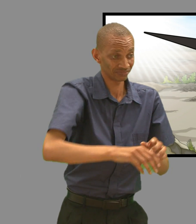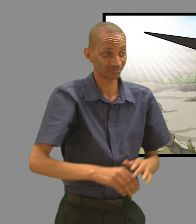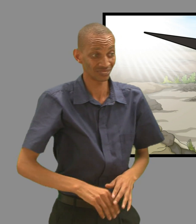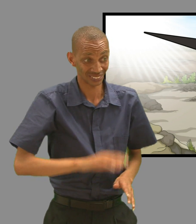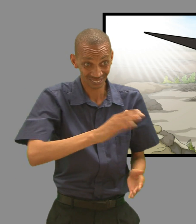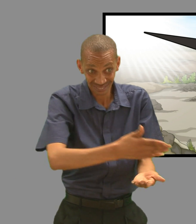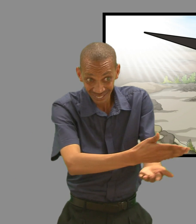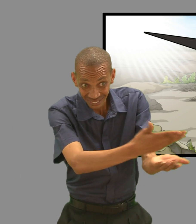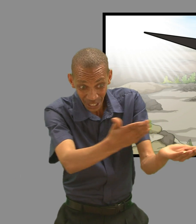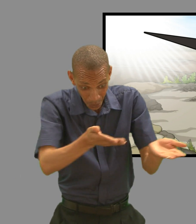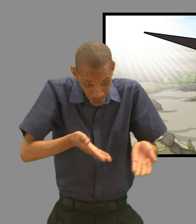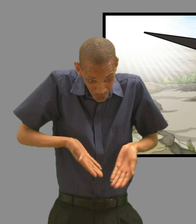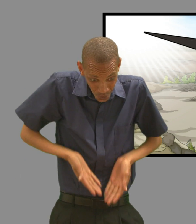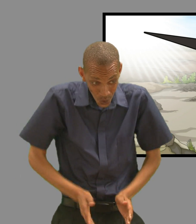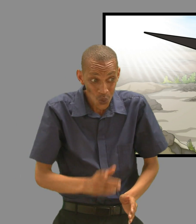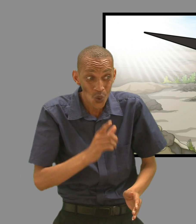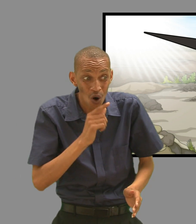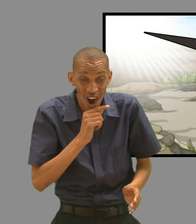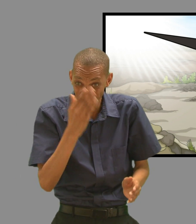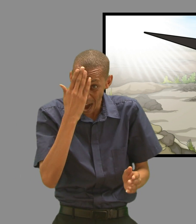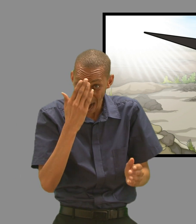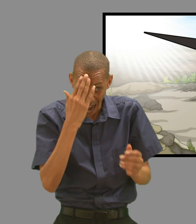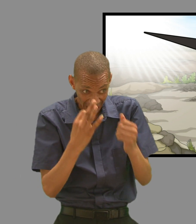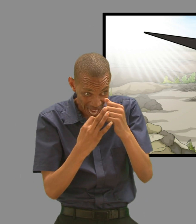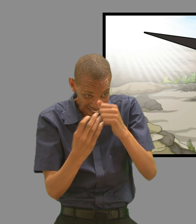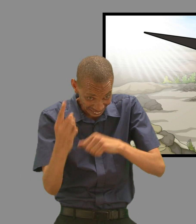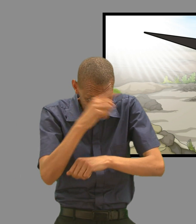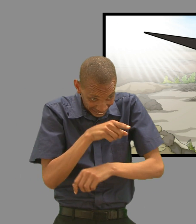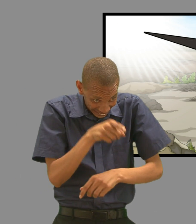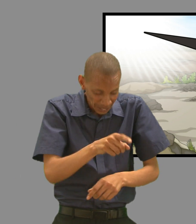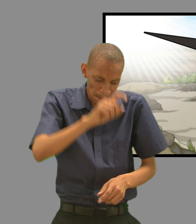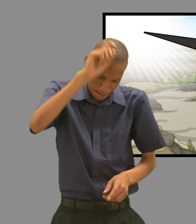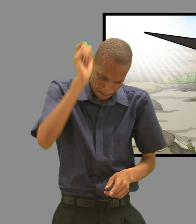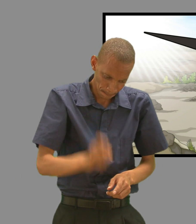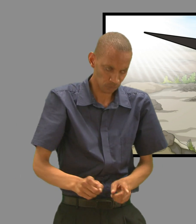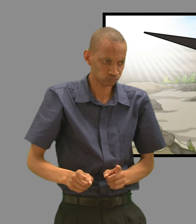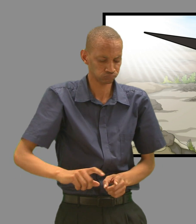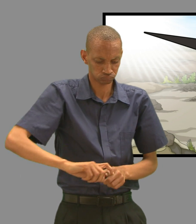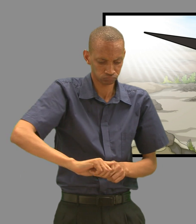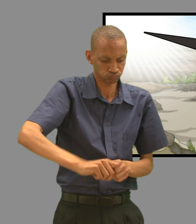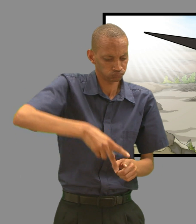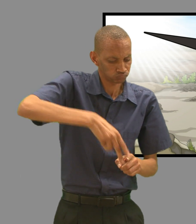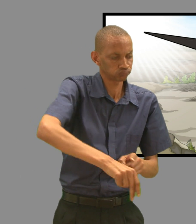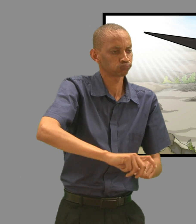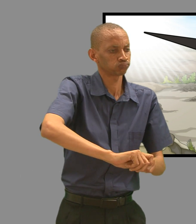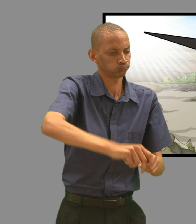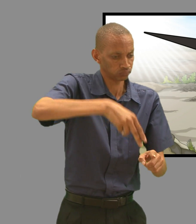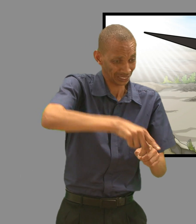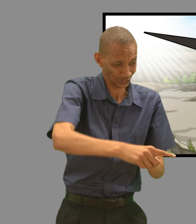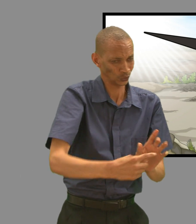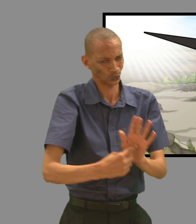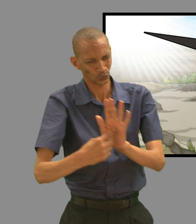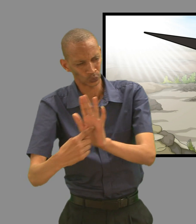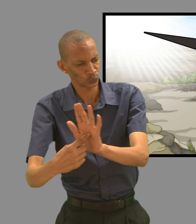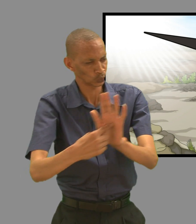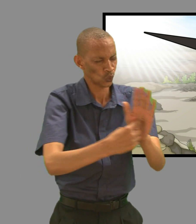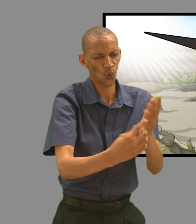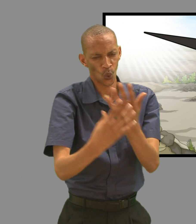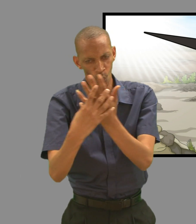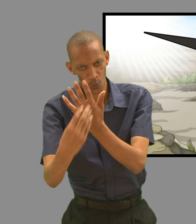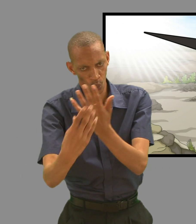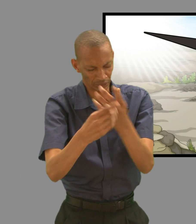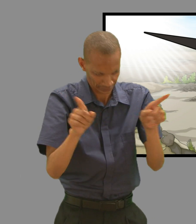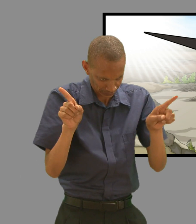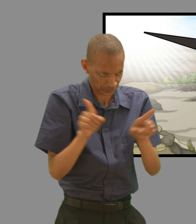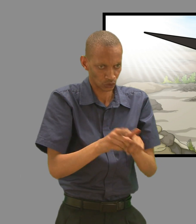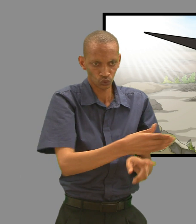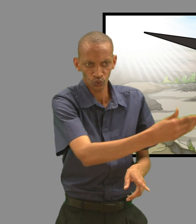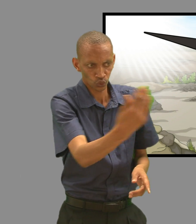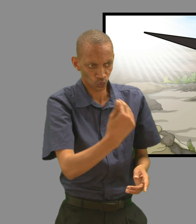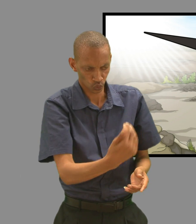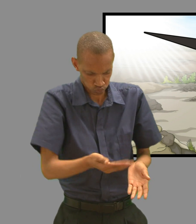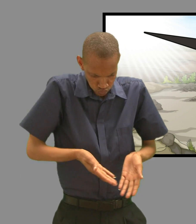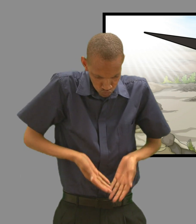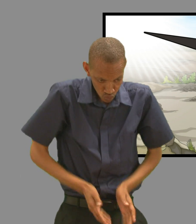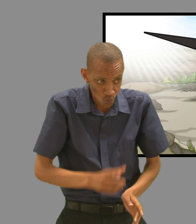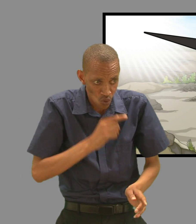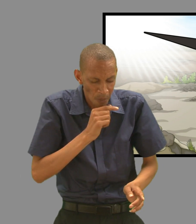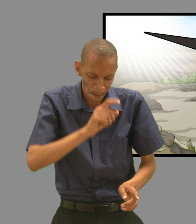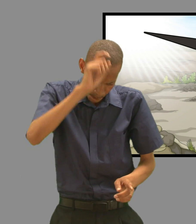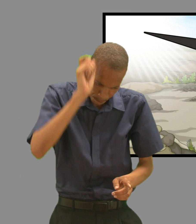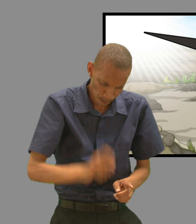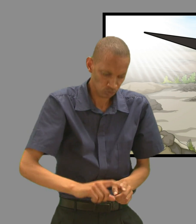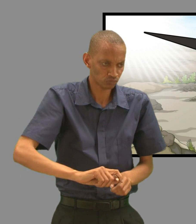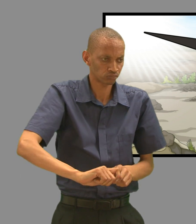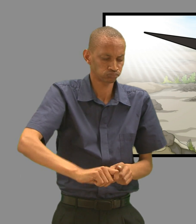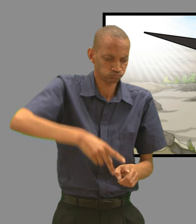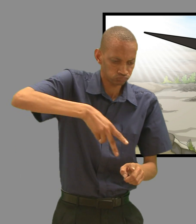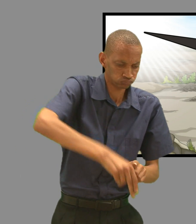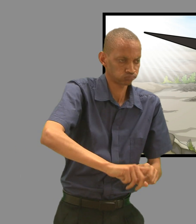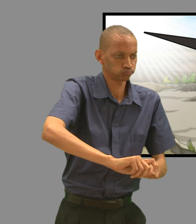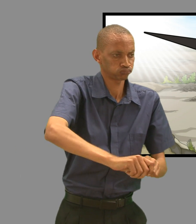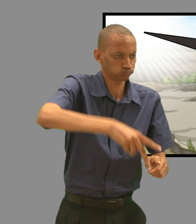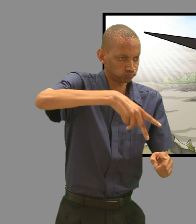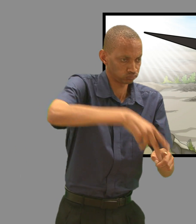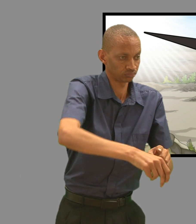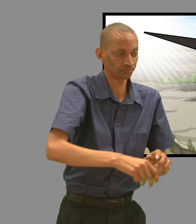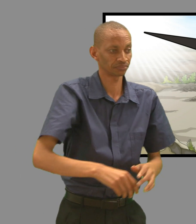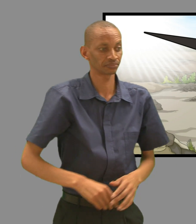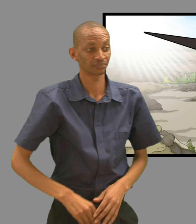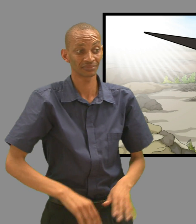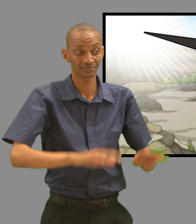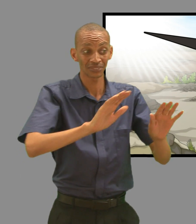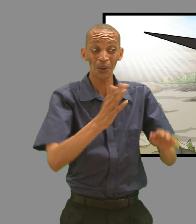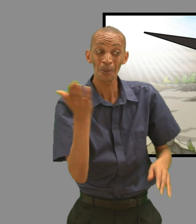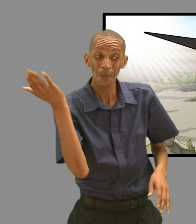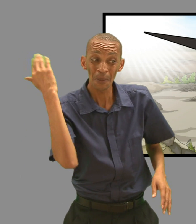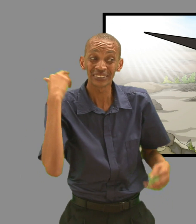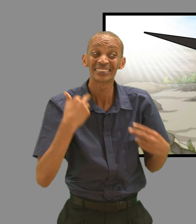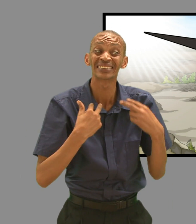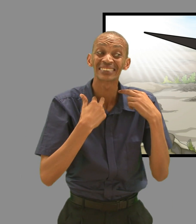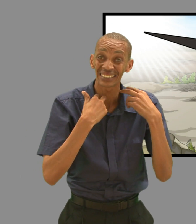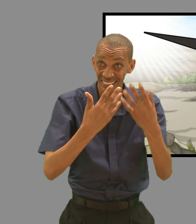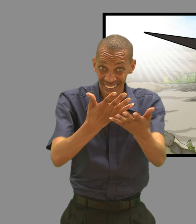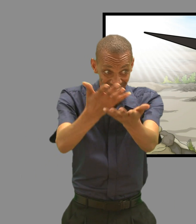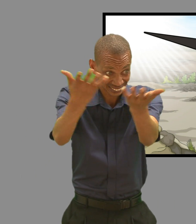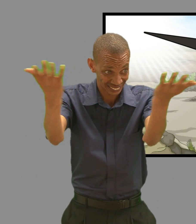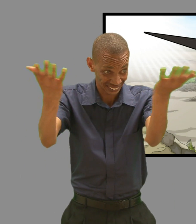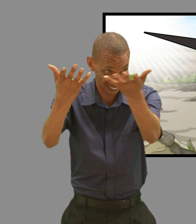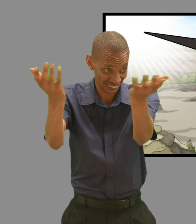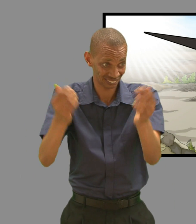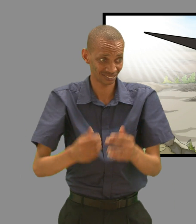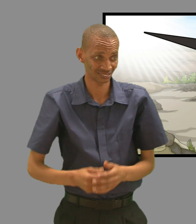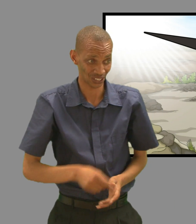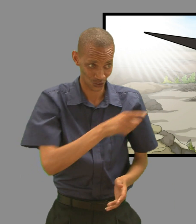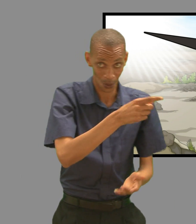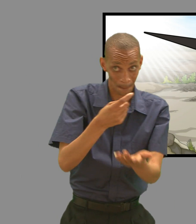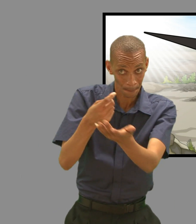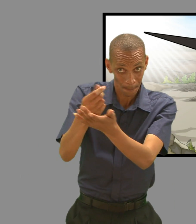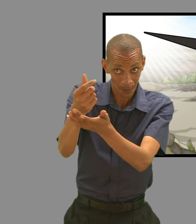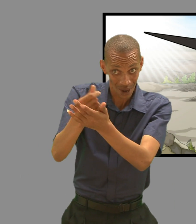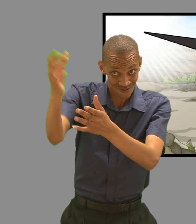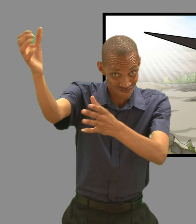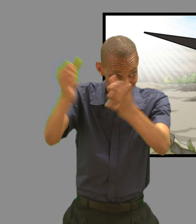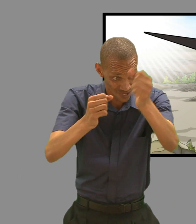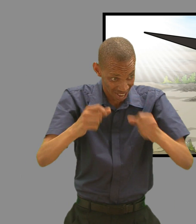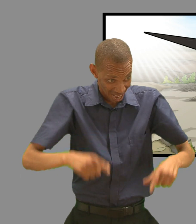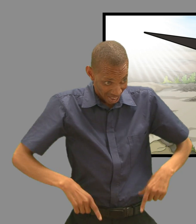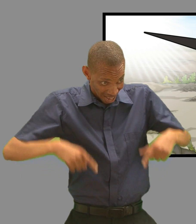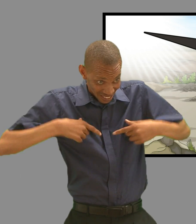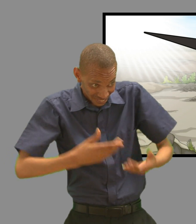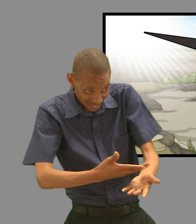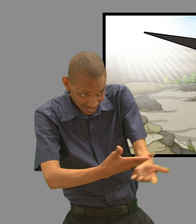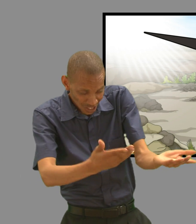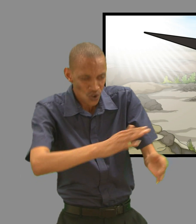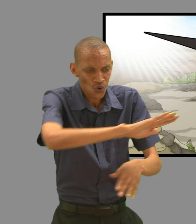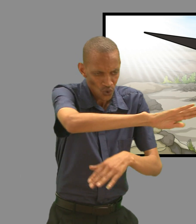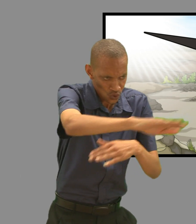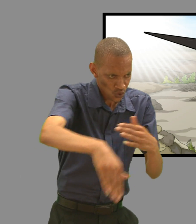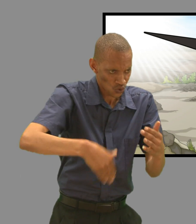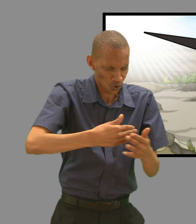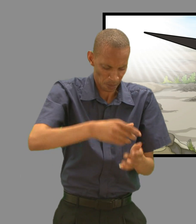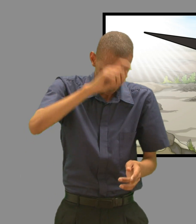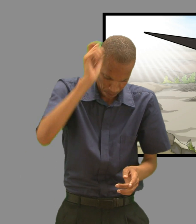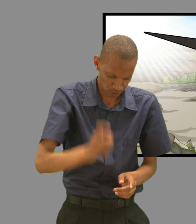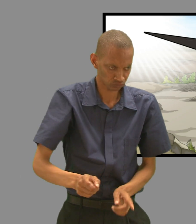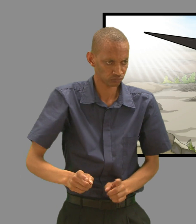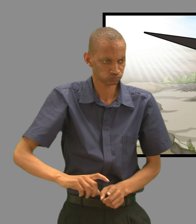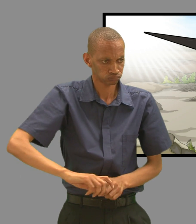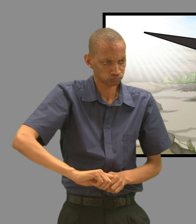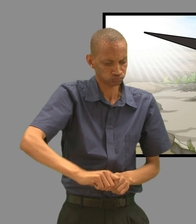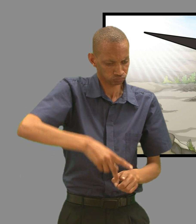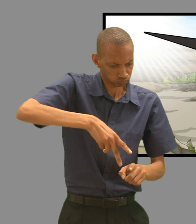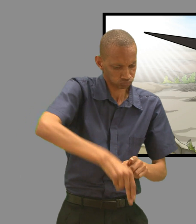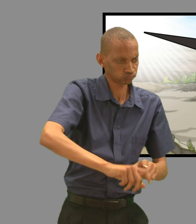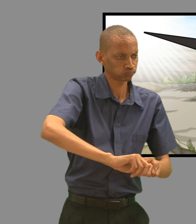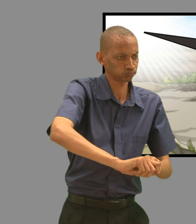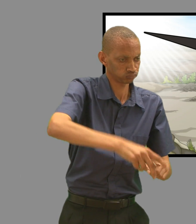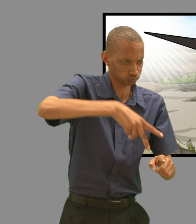Generation after generation, every male must be circumcised when he is eight days old, including those born in your household and those purchased from a foreigner—even those who are not your offspring.